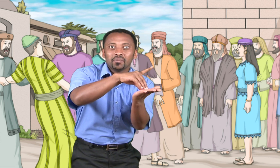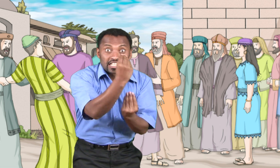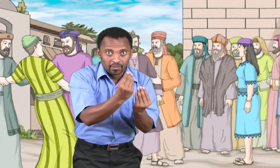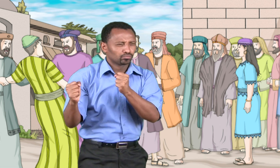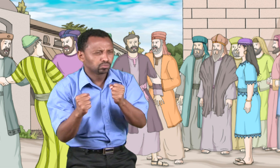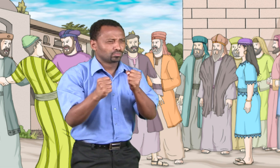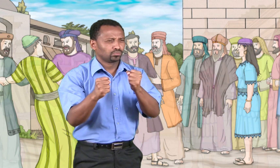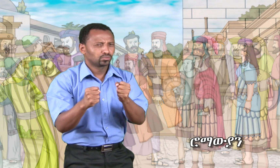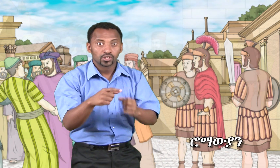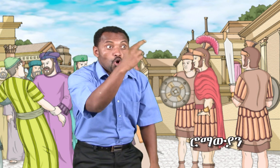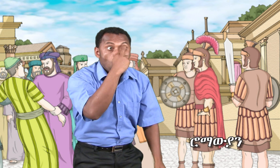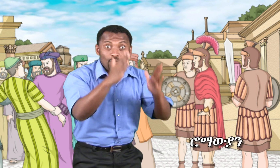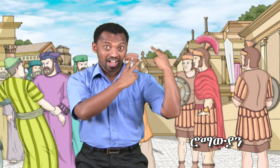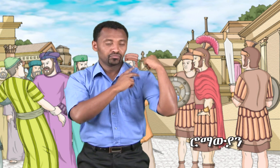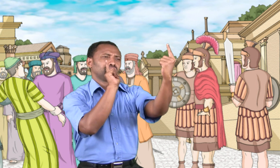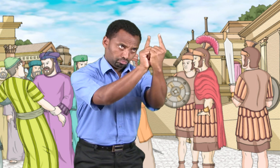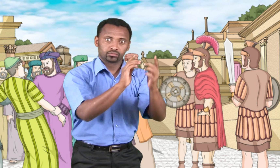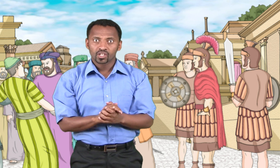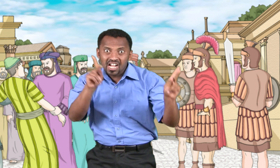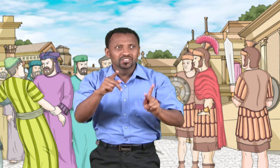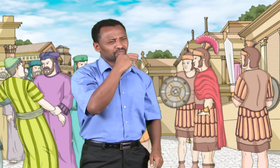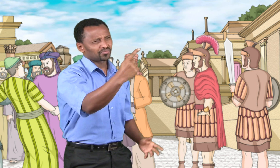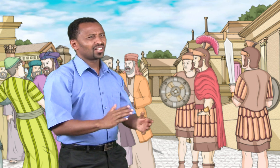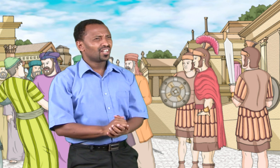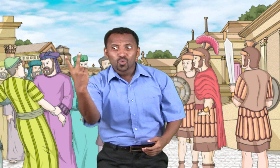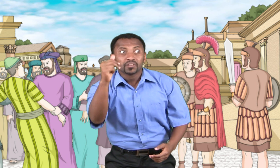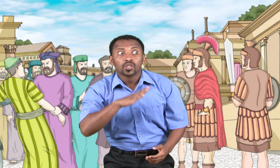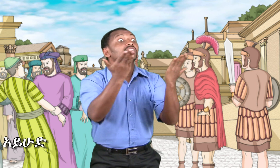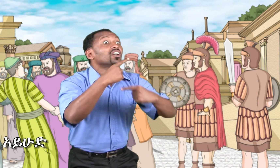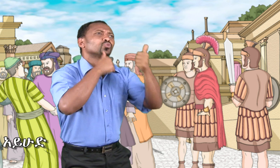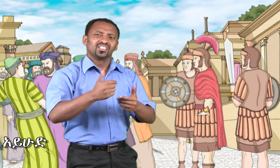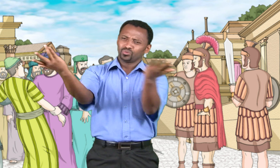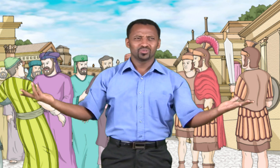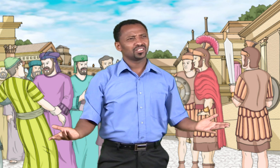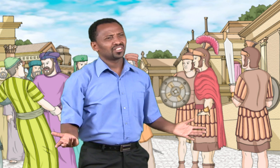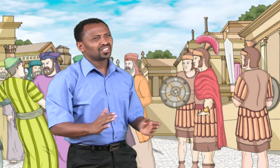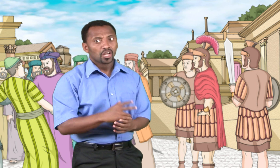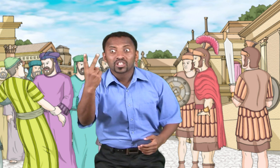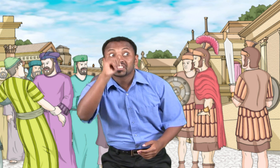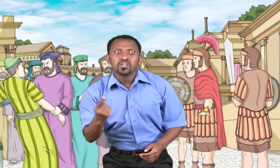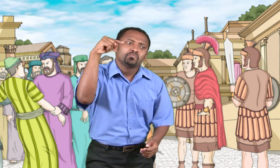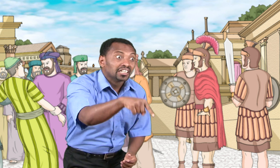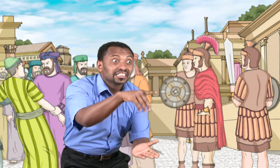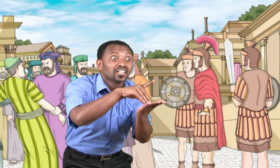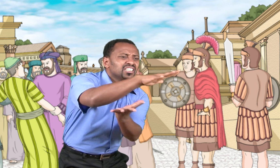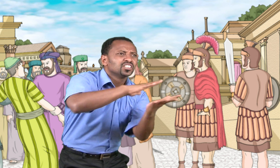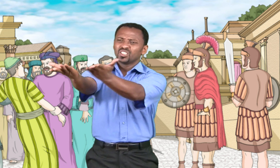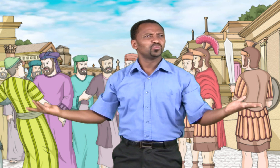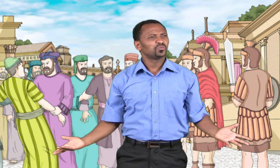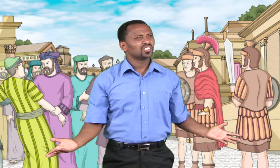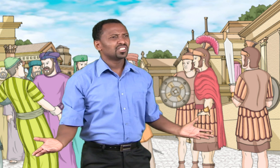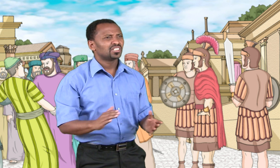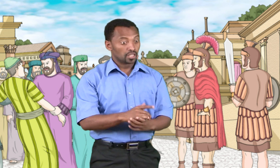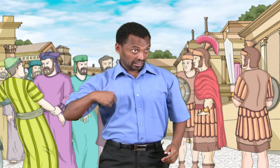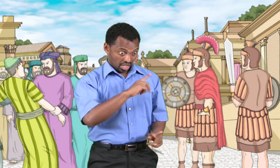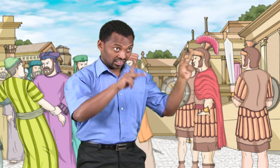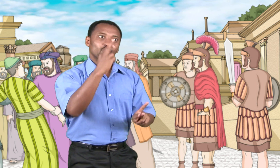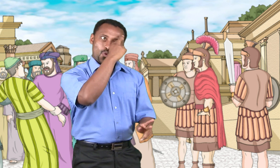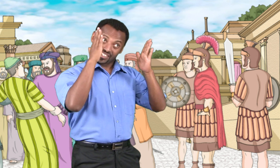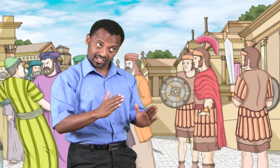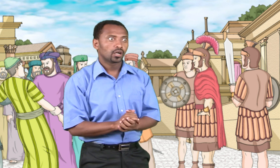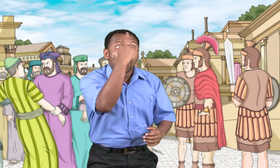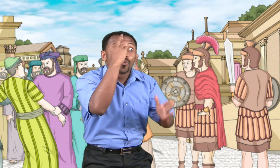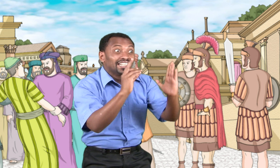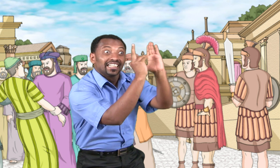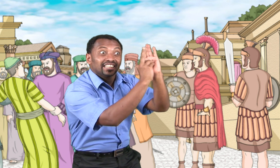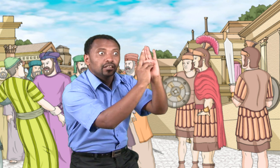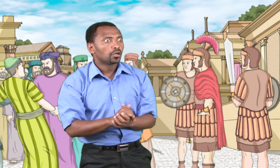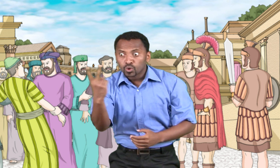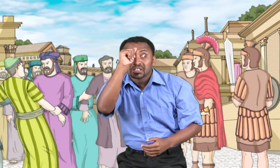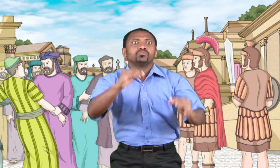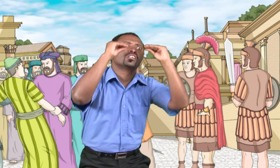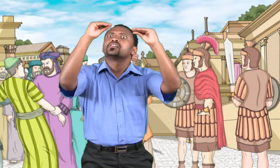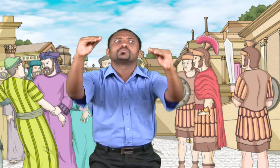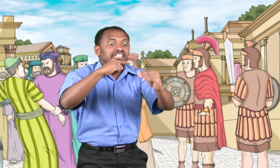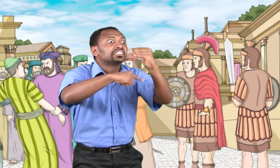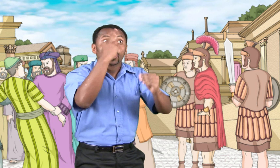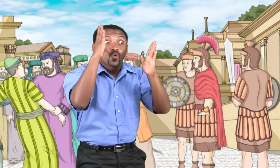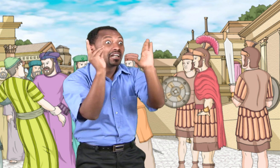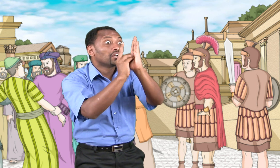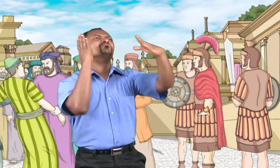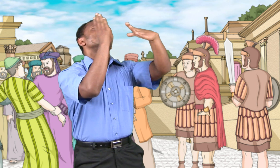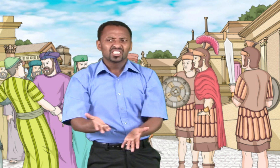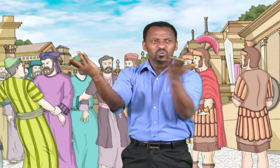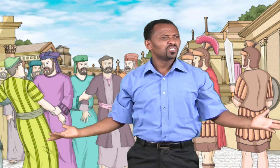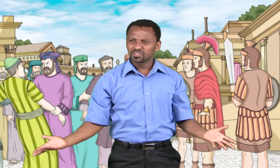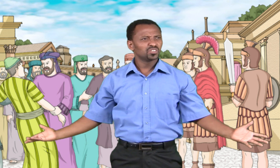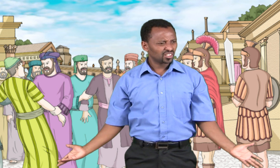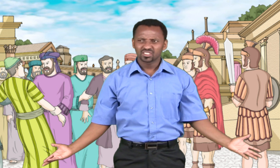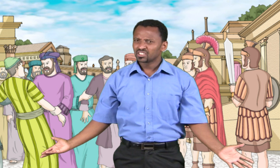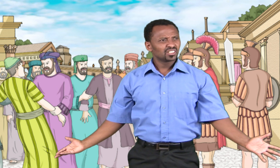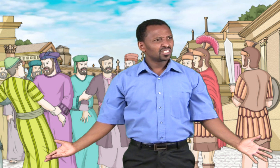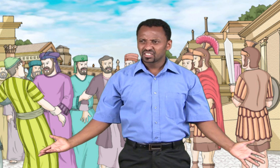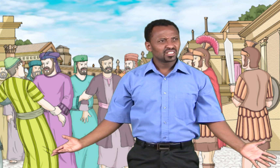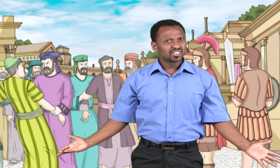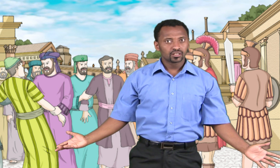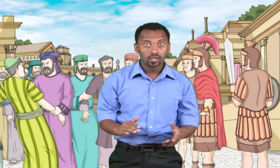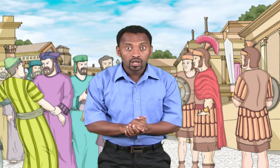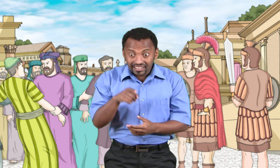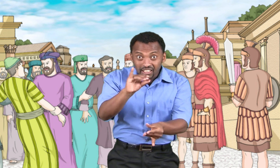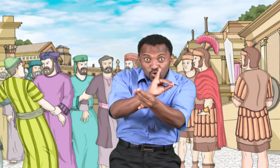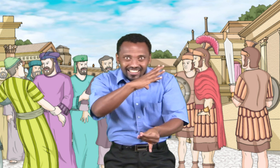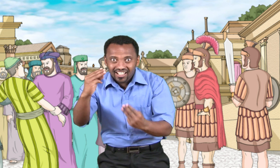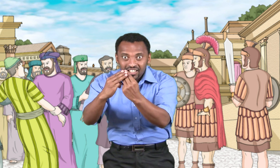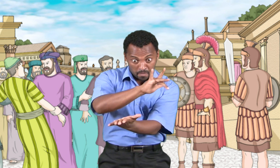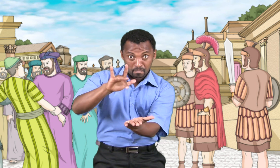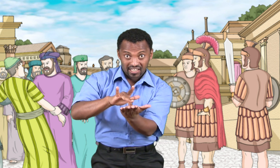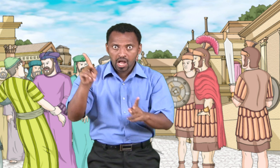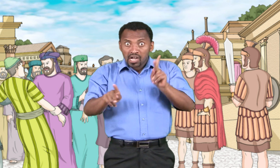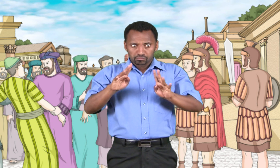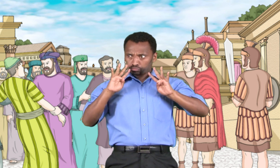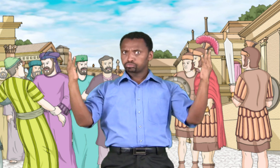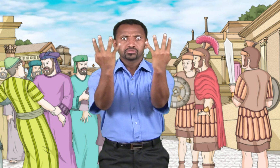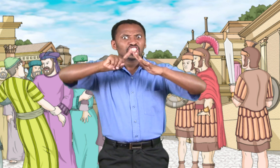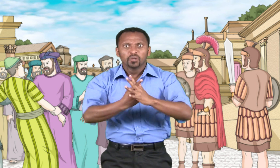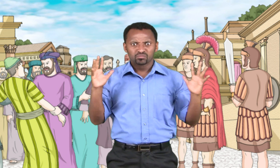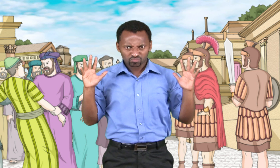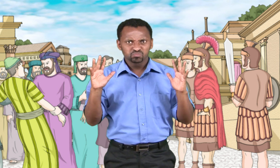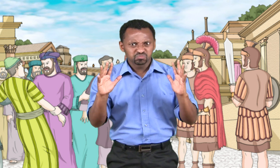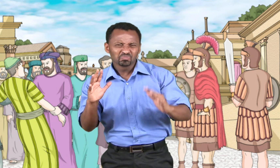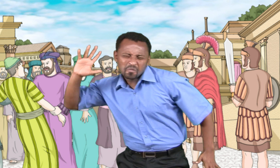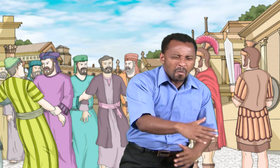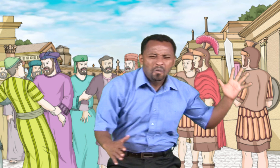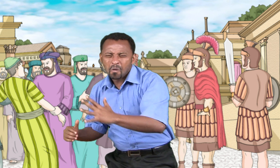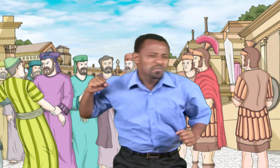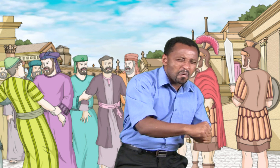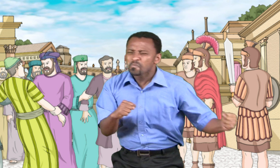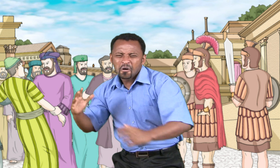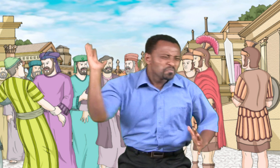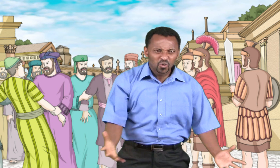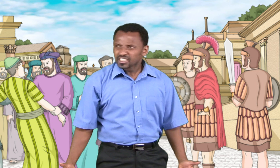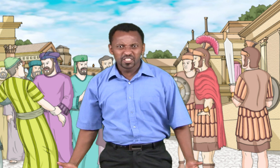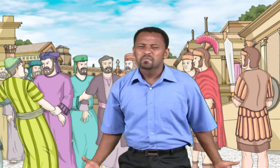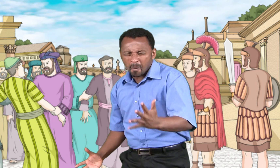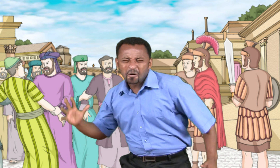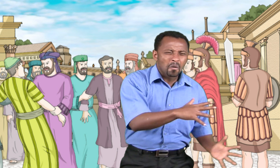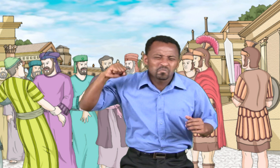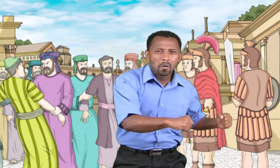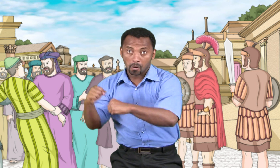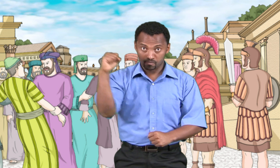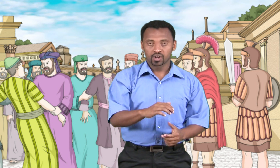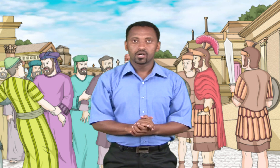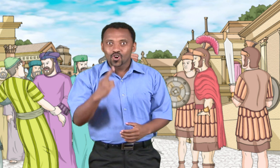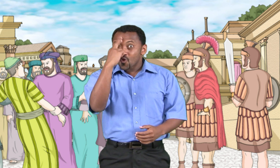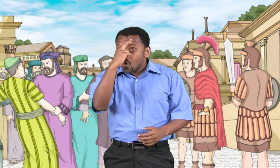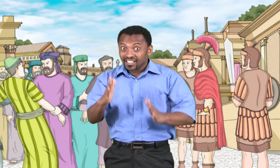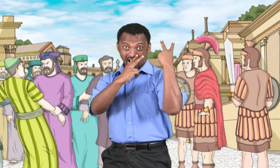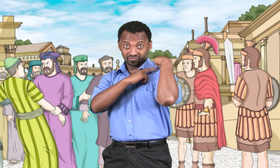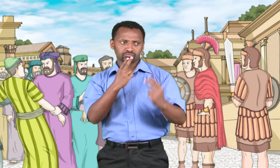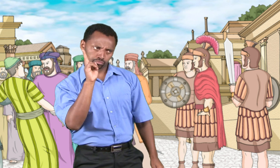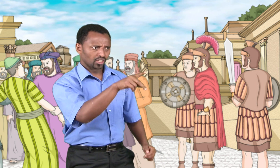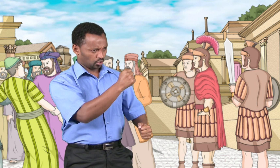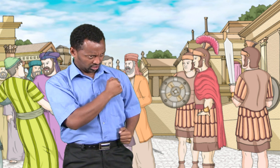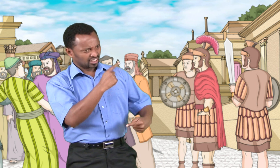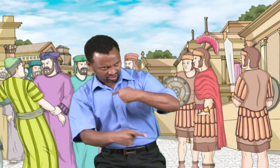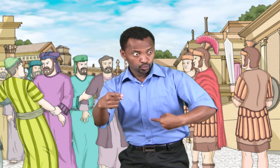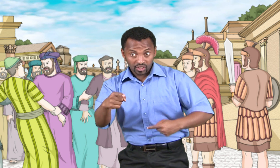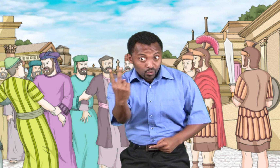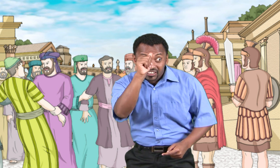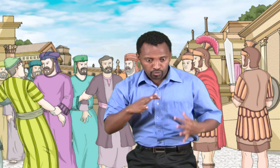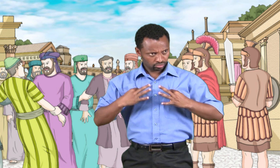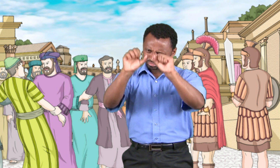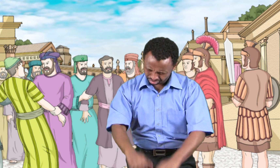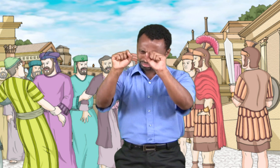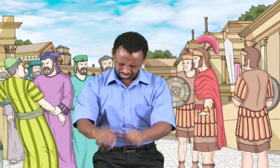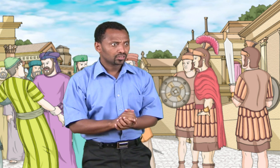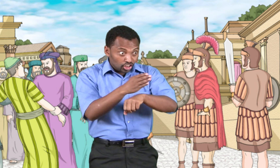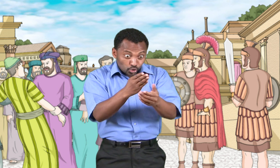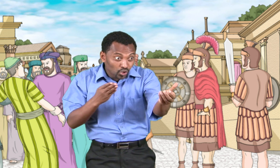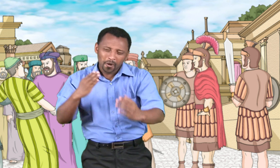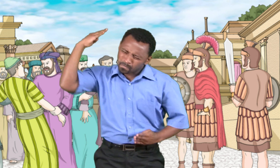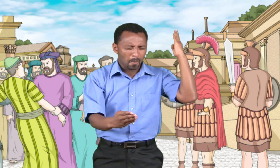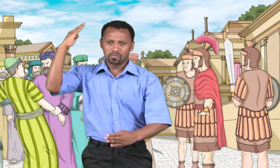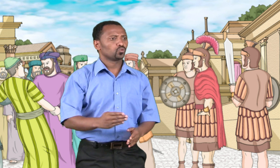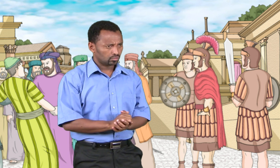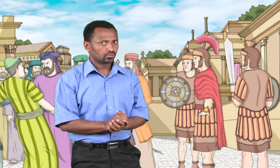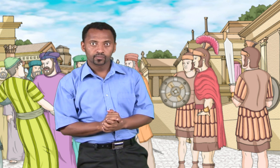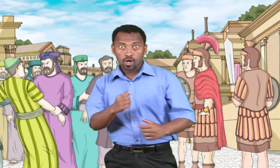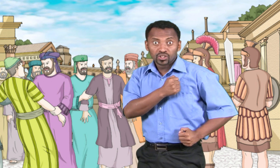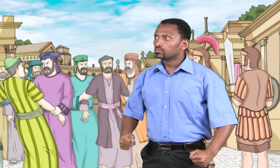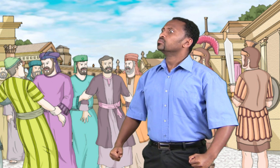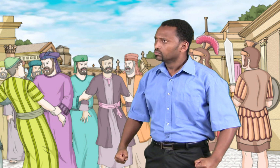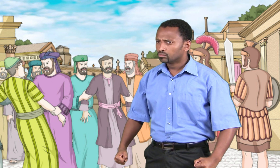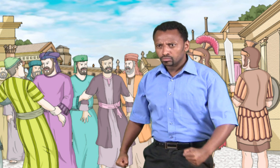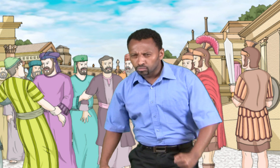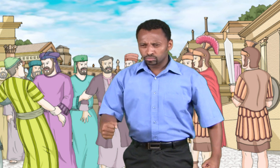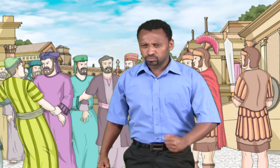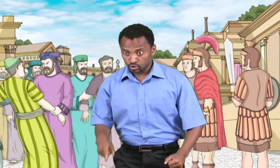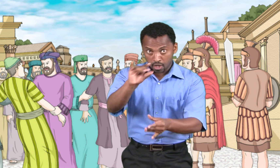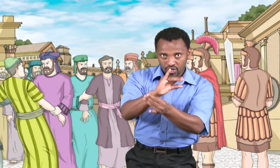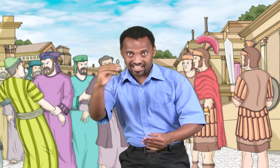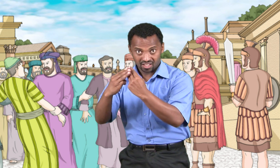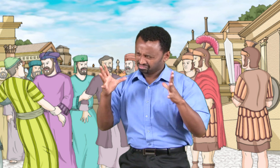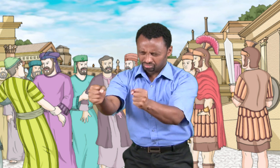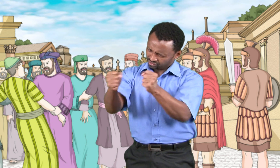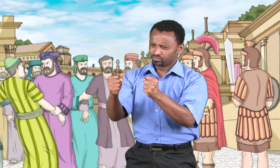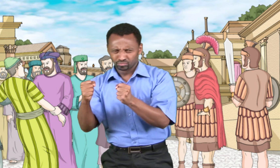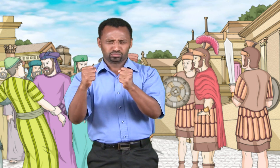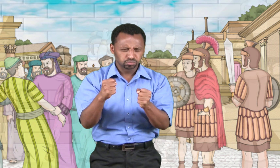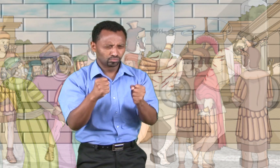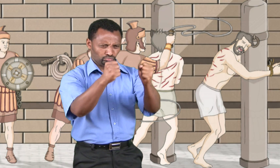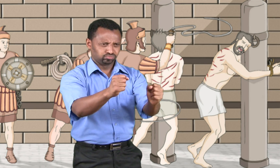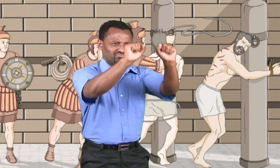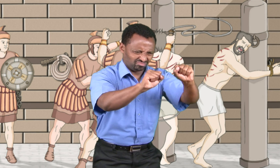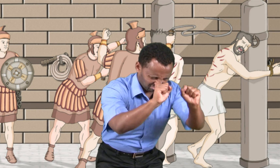They brought them to the magistrates and said, “These men are Jews and are throwing our city into turmoil by promoting customs that are unlawful for us Romans to adopt or practice.”